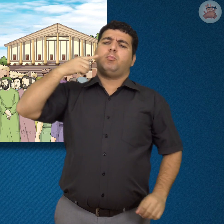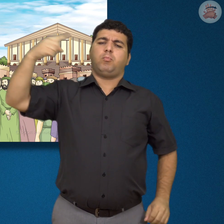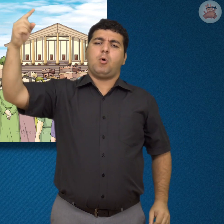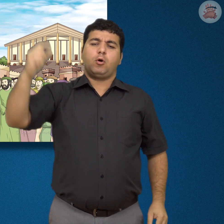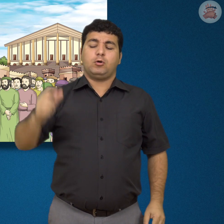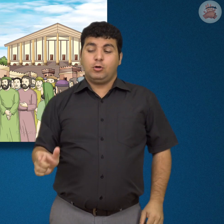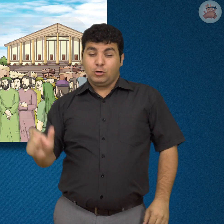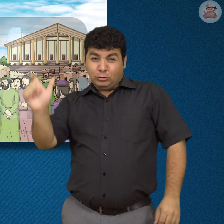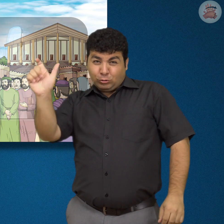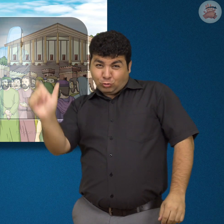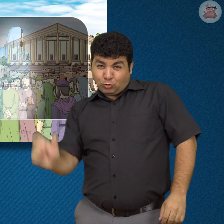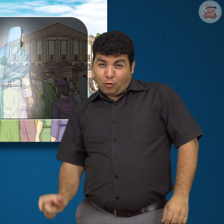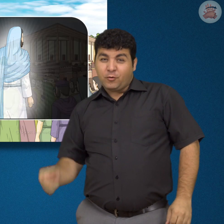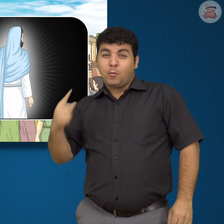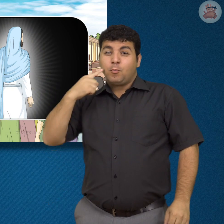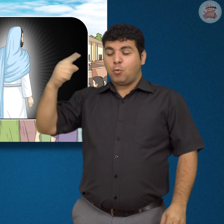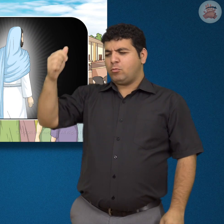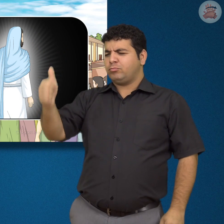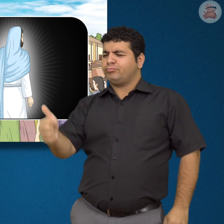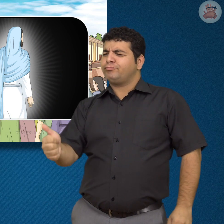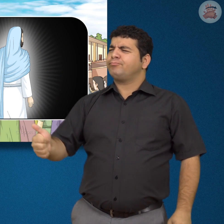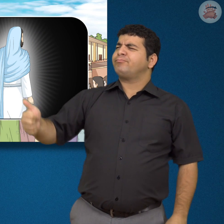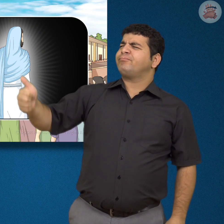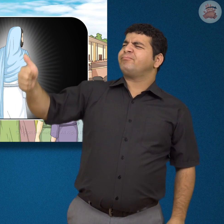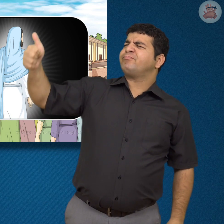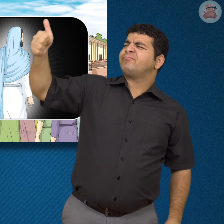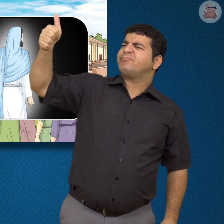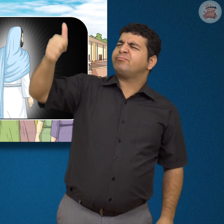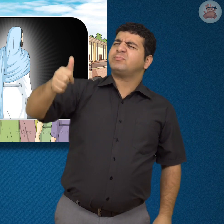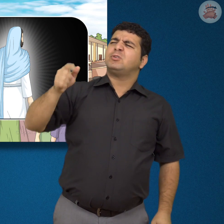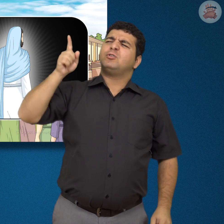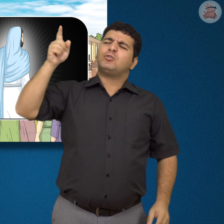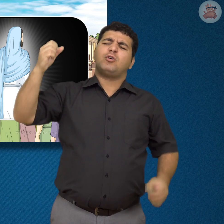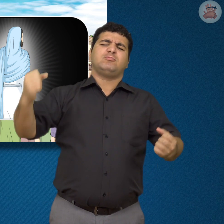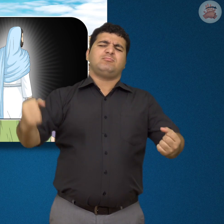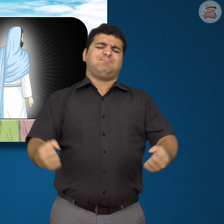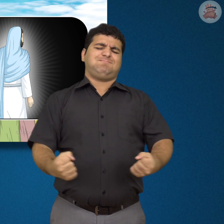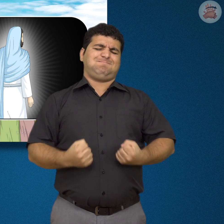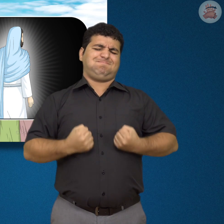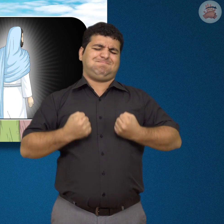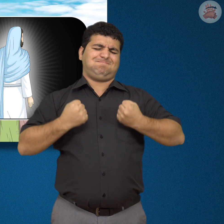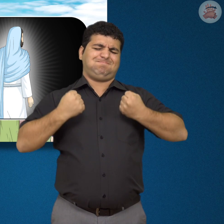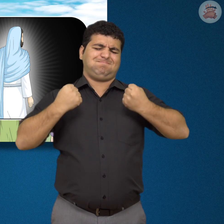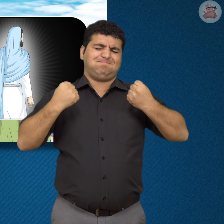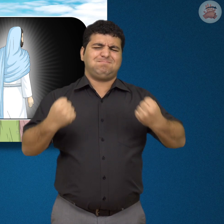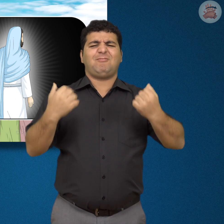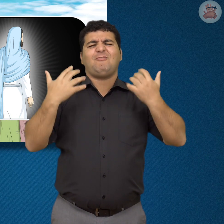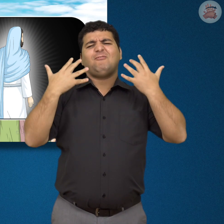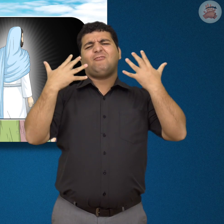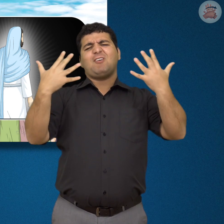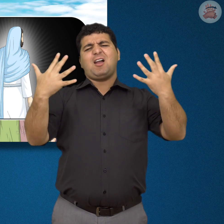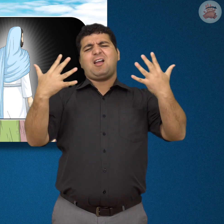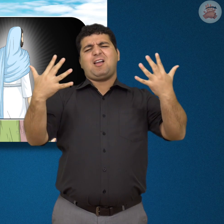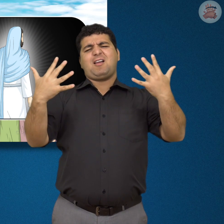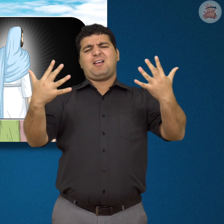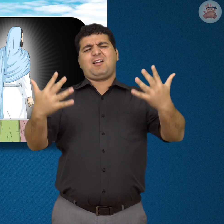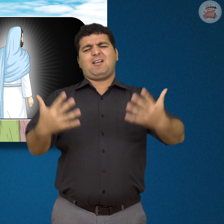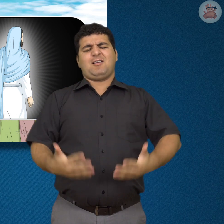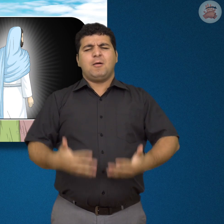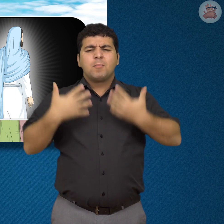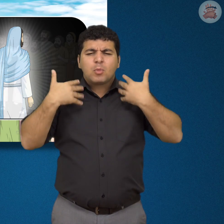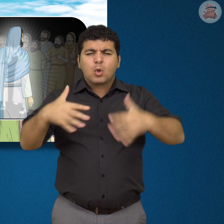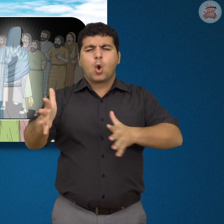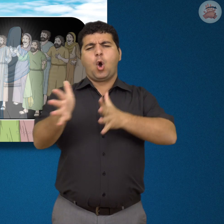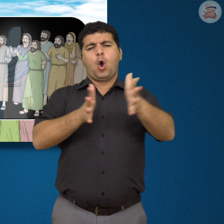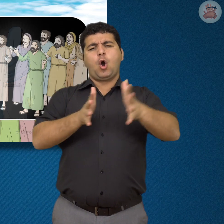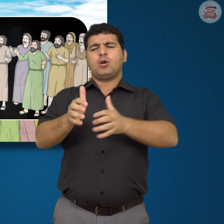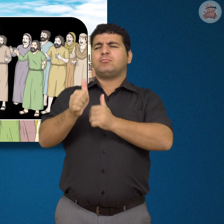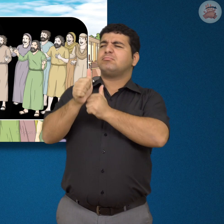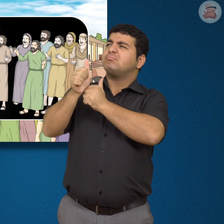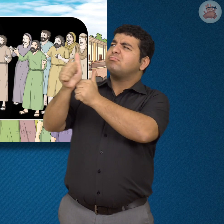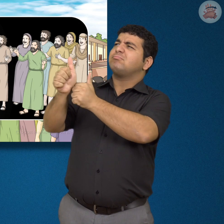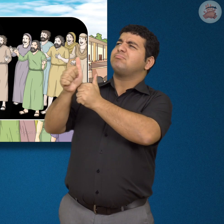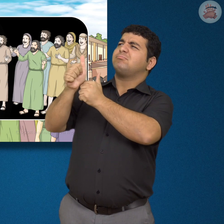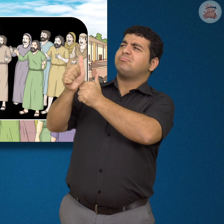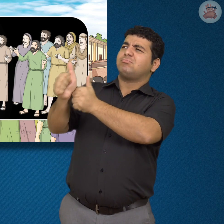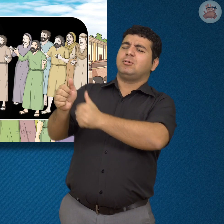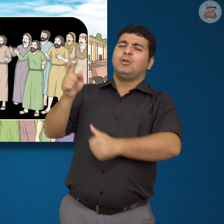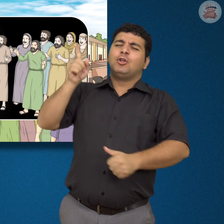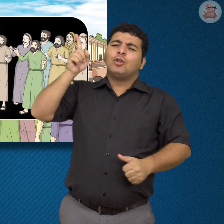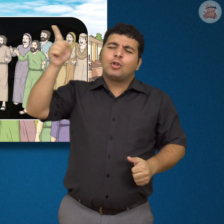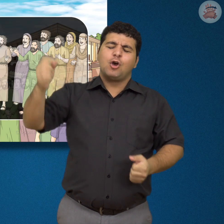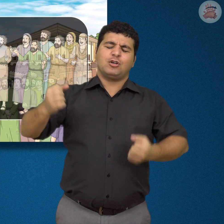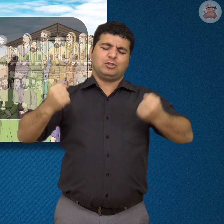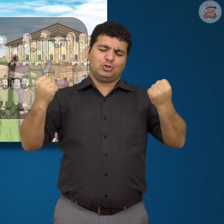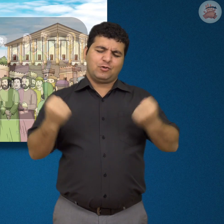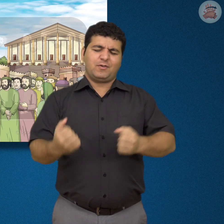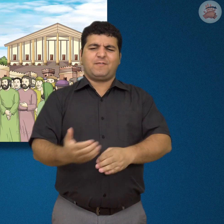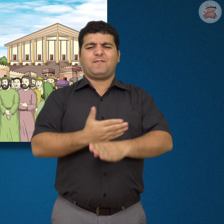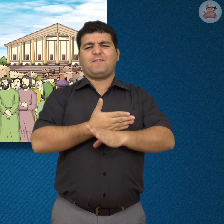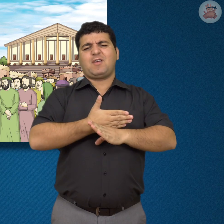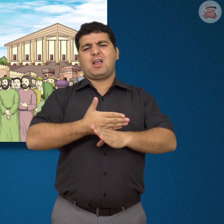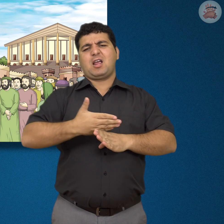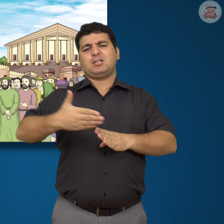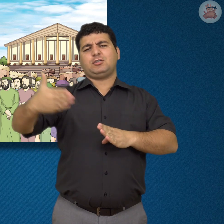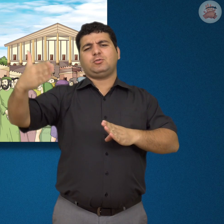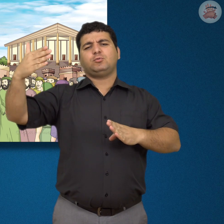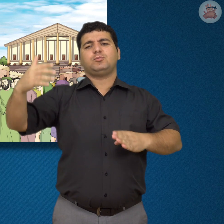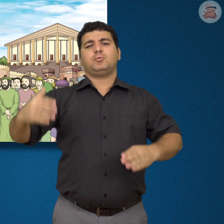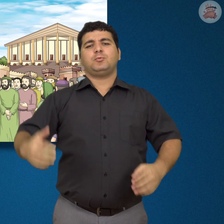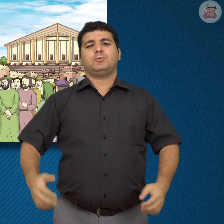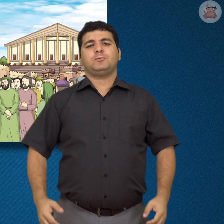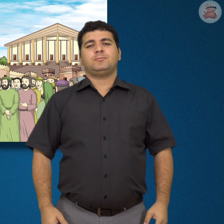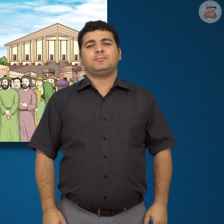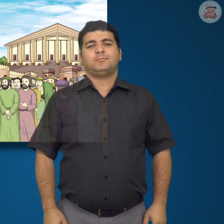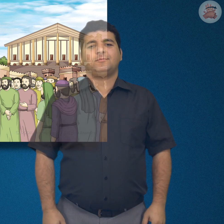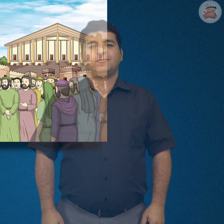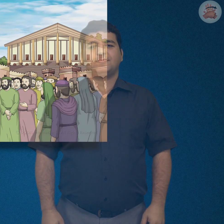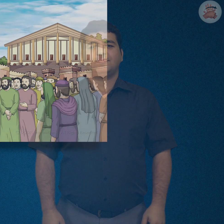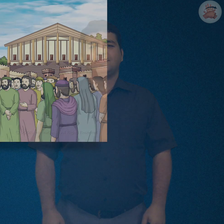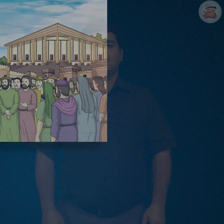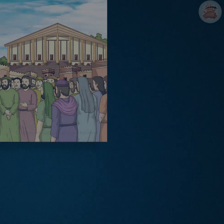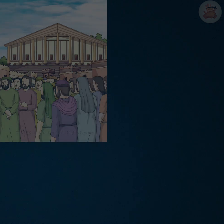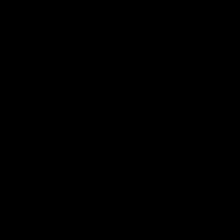After the anguish of His soul, He will see the light of life and be satisfied. By His knowledge My righteous Servant will justify many, and He will bear their iniquities. Therefore I will allot Him a portion with the great, and He will divide the spoils with the strong, because He has poured out His life unto death, and He was numbered with the transgressors. Yet He bore the sin of many and made intercession for the transgressors. This is the word of the LORD that came to Micah the Moreshite in the days of Jotham, Ahaz, and Hezekiah, kings of Judah—what he saw regarding Samaria and Jerusalem: But you, Bethlehem Ephrathah, who are small among the clans of Judah, out of you will come forth for Me One to be ruler over Israel — One whose origins are of old, from the days of eternity.